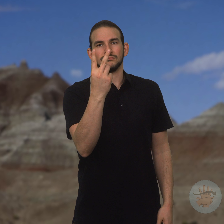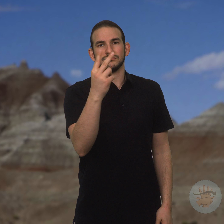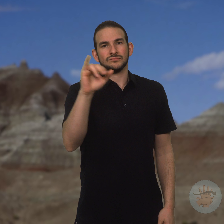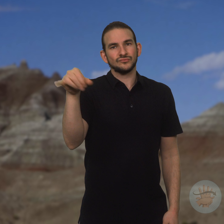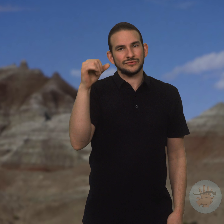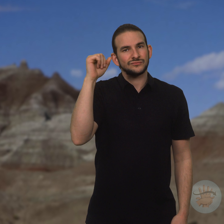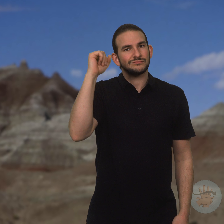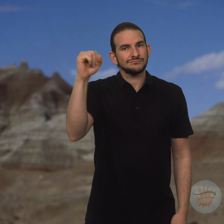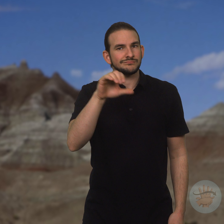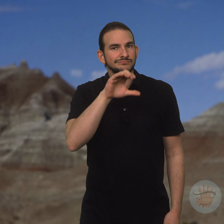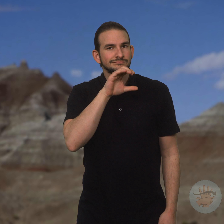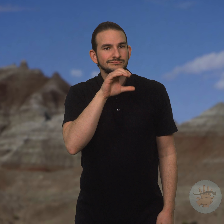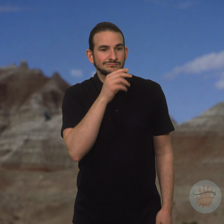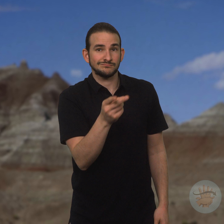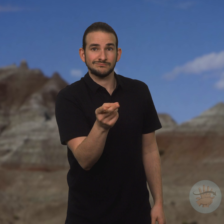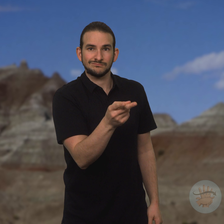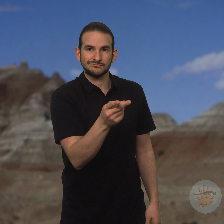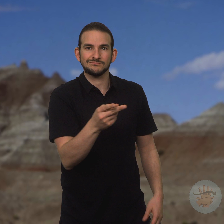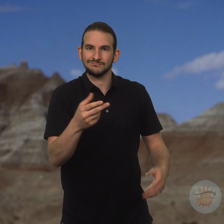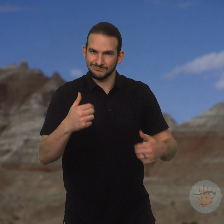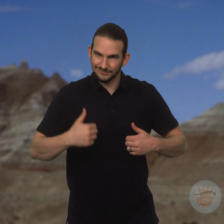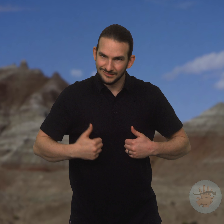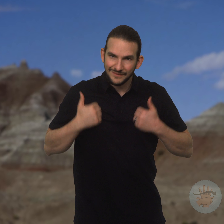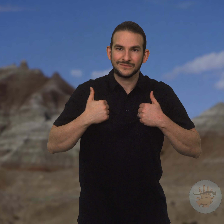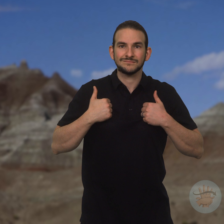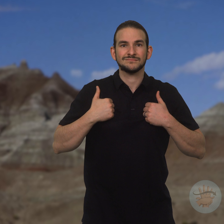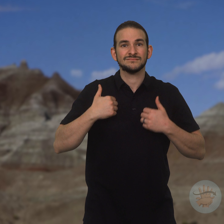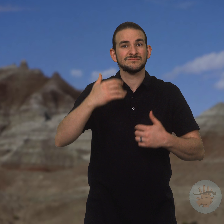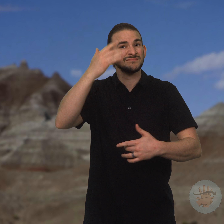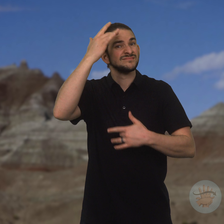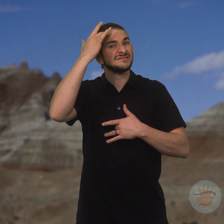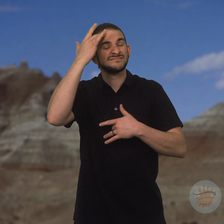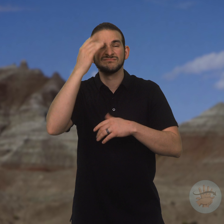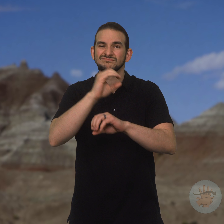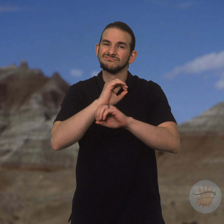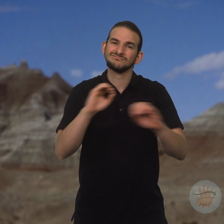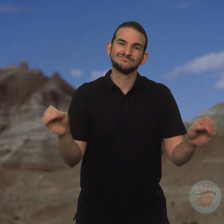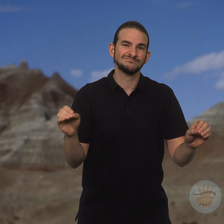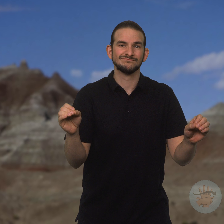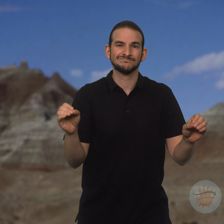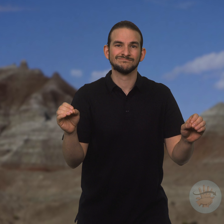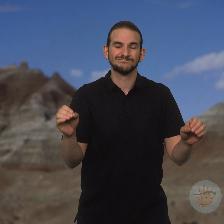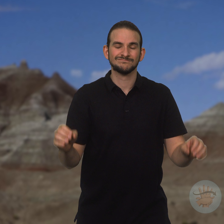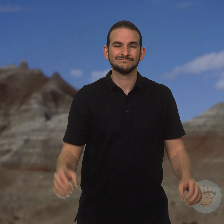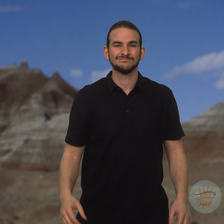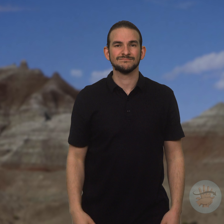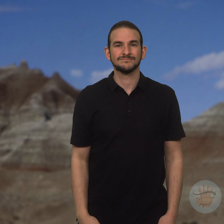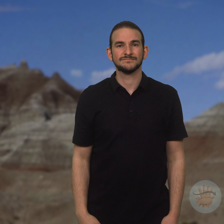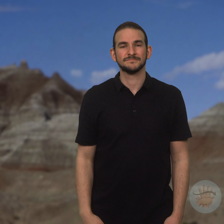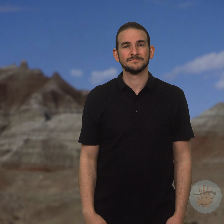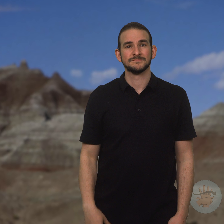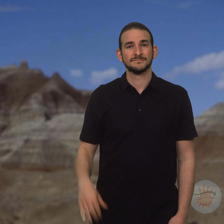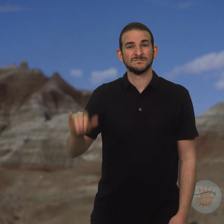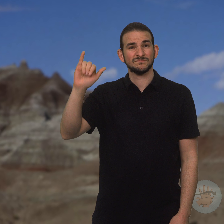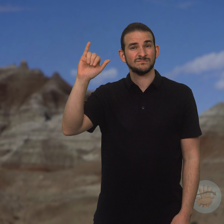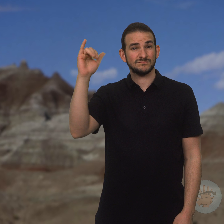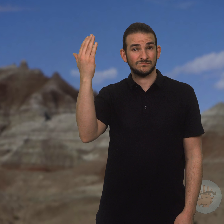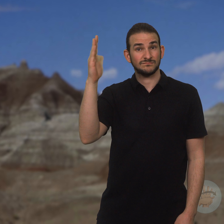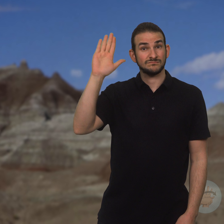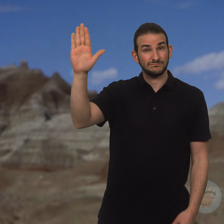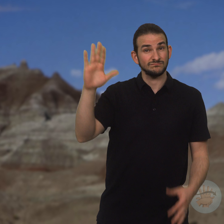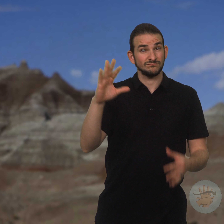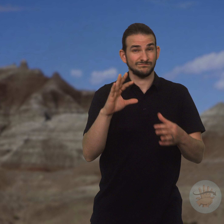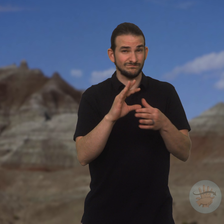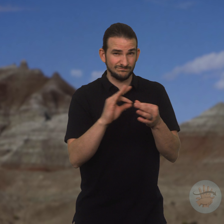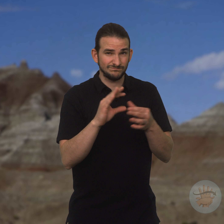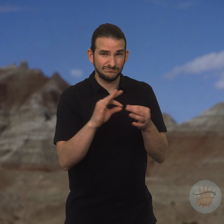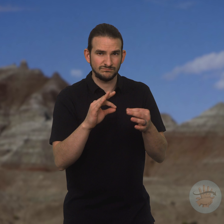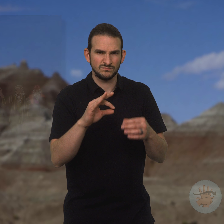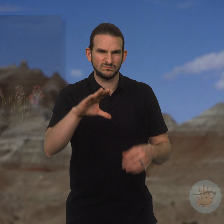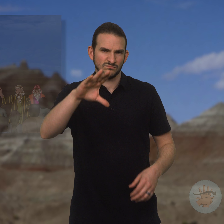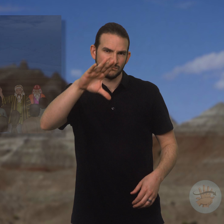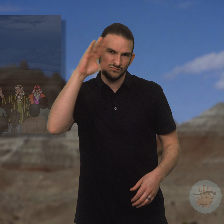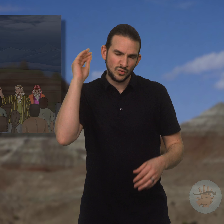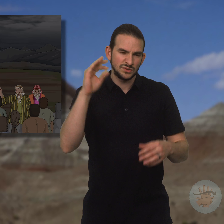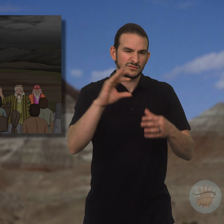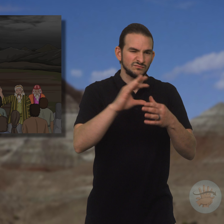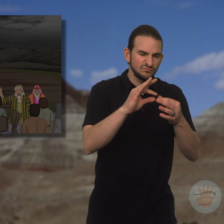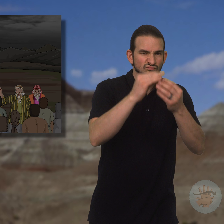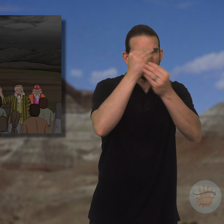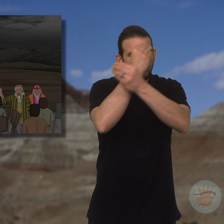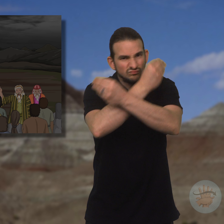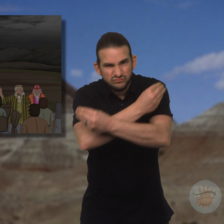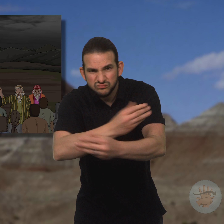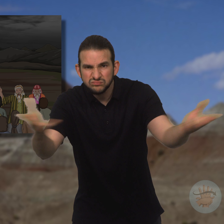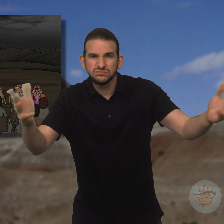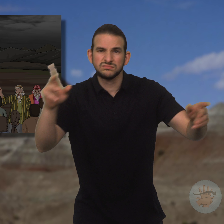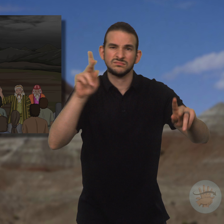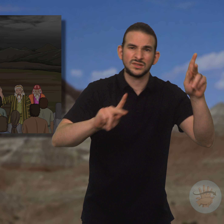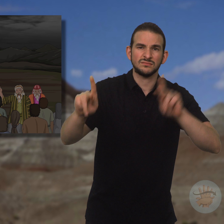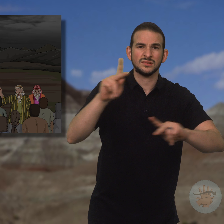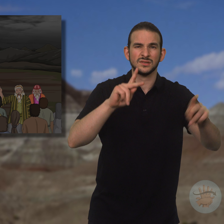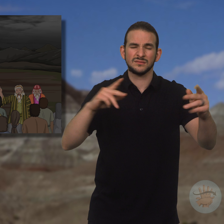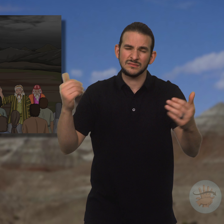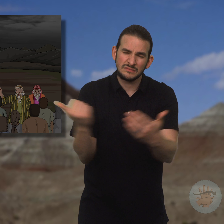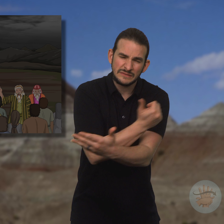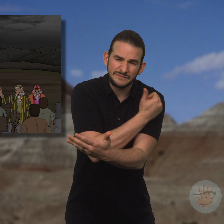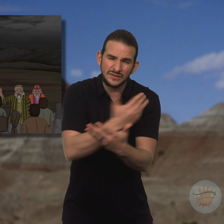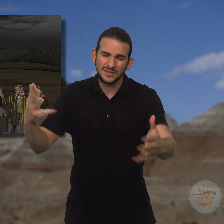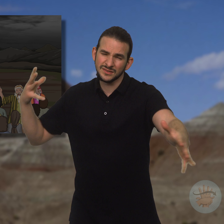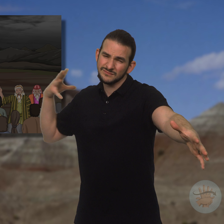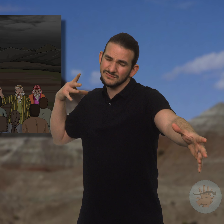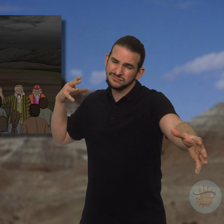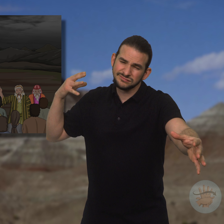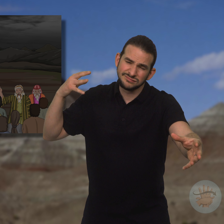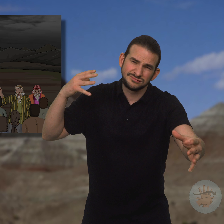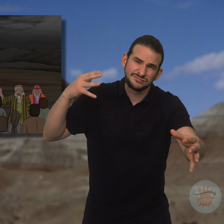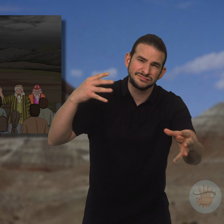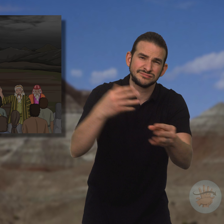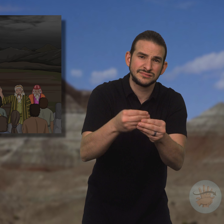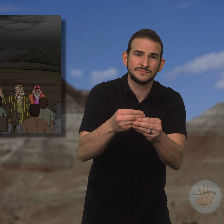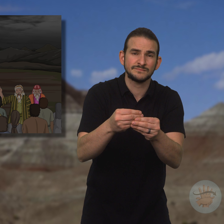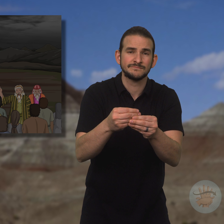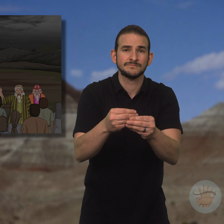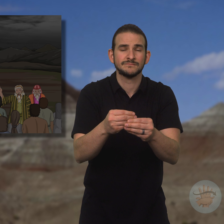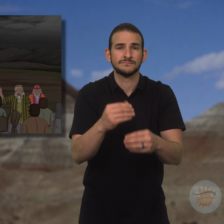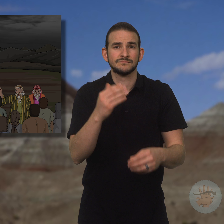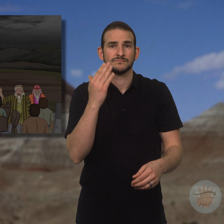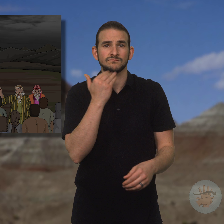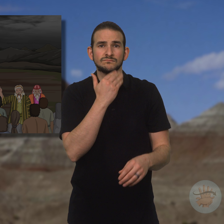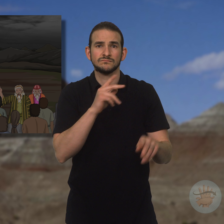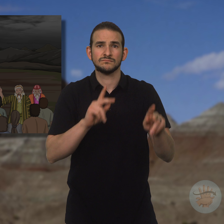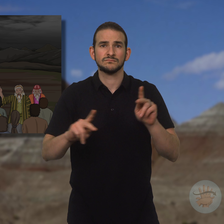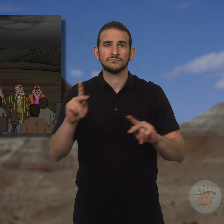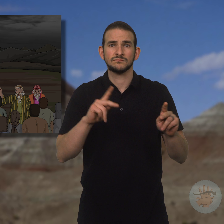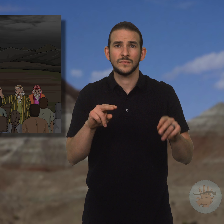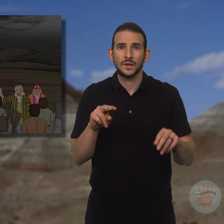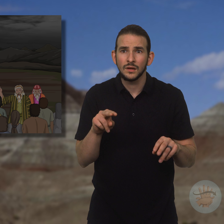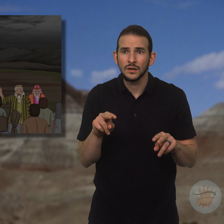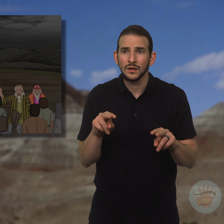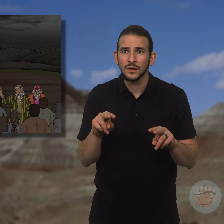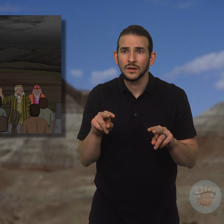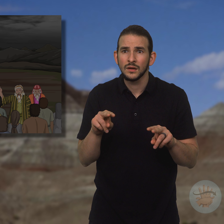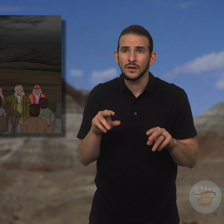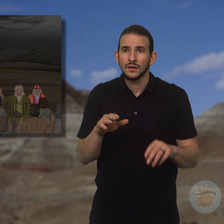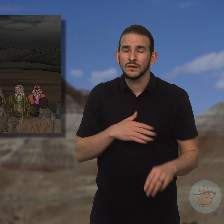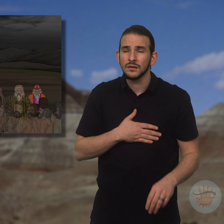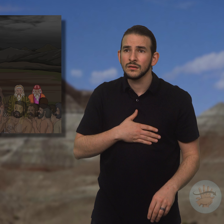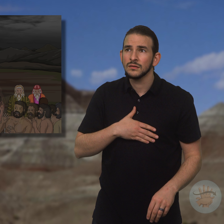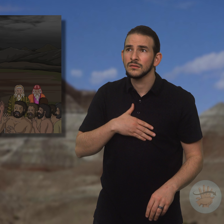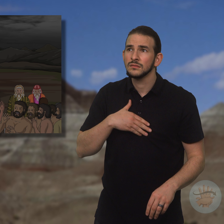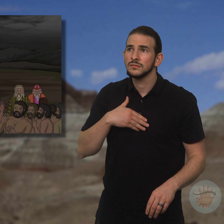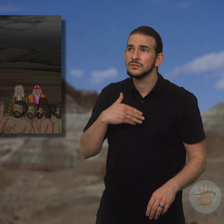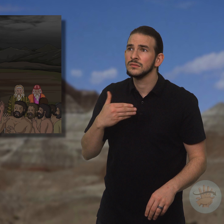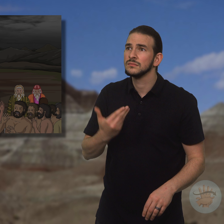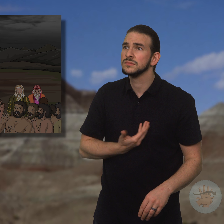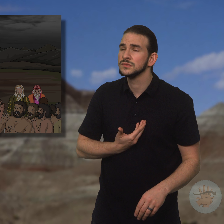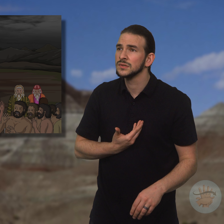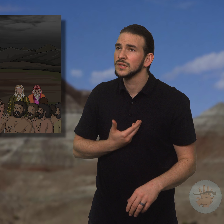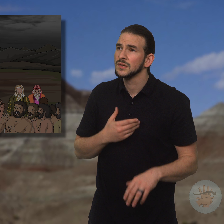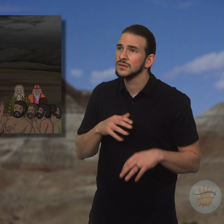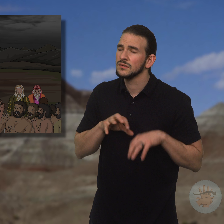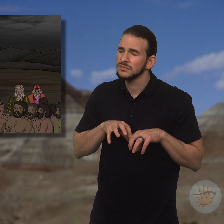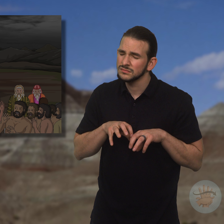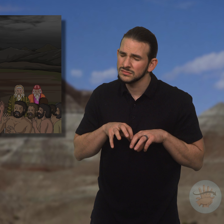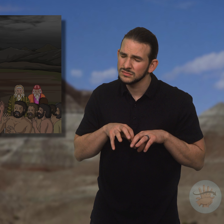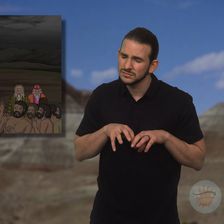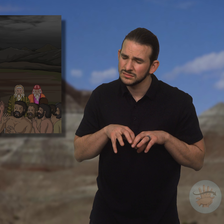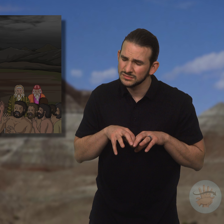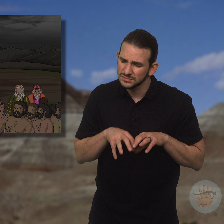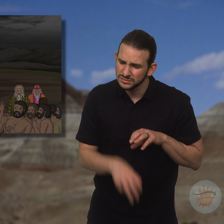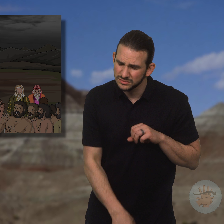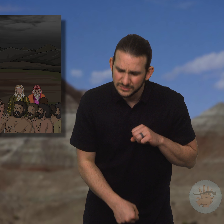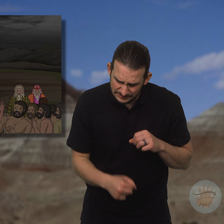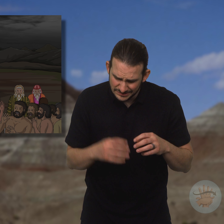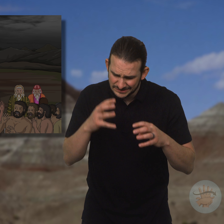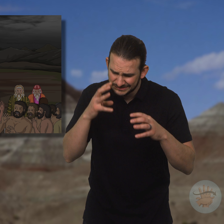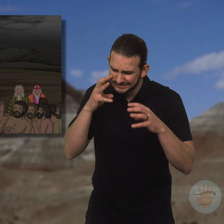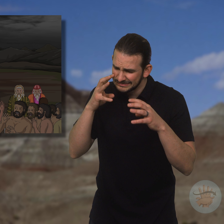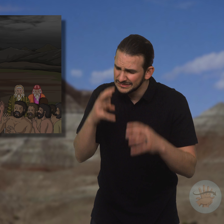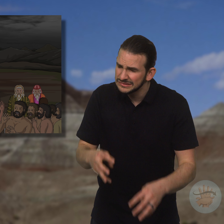Of those men who had gone to spy out the land, only Joshua son of Nun and Caleb son of Jephunneh remained alive.